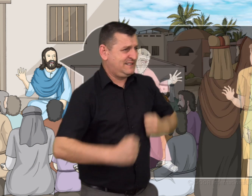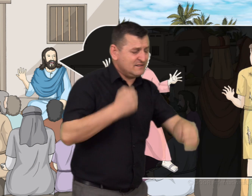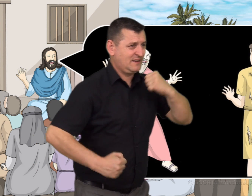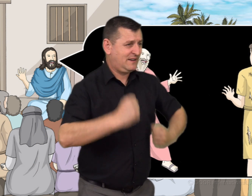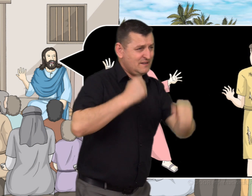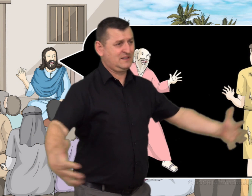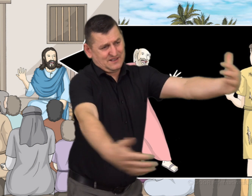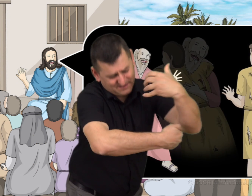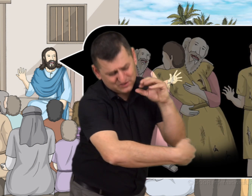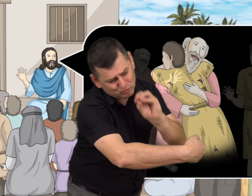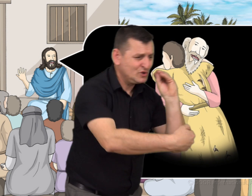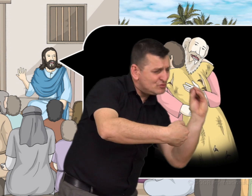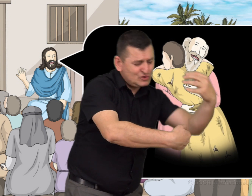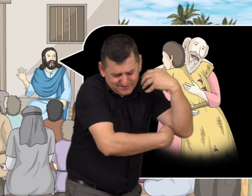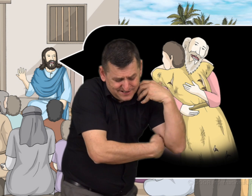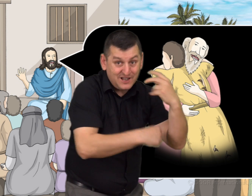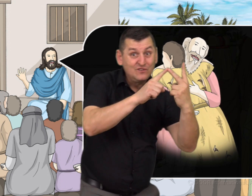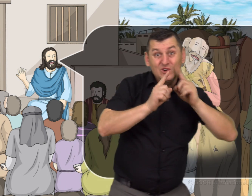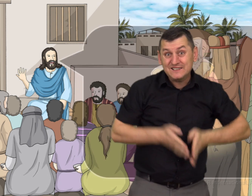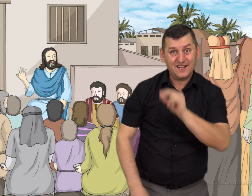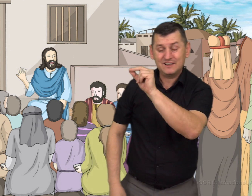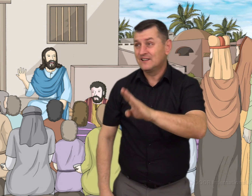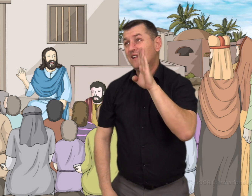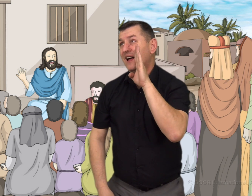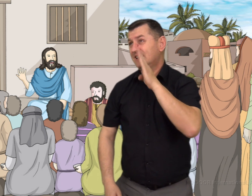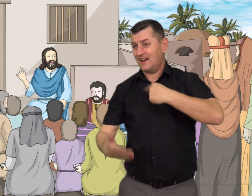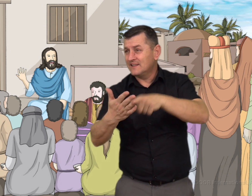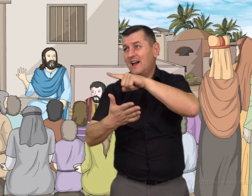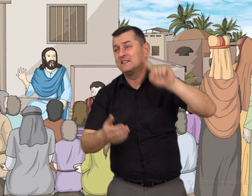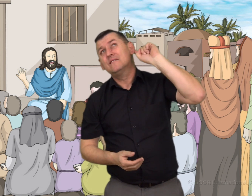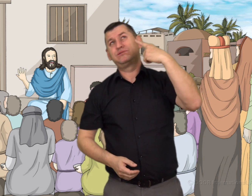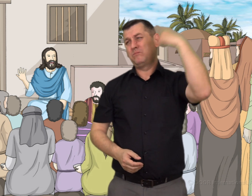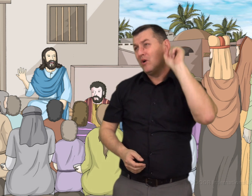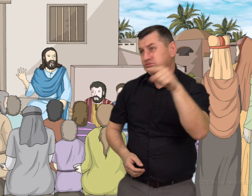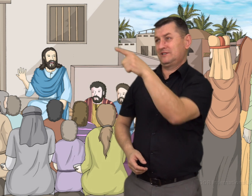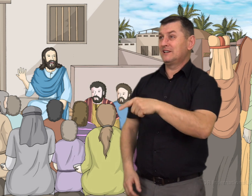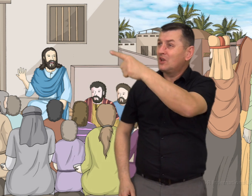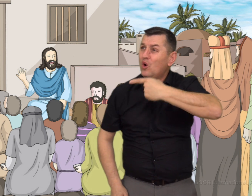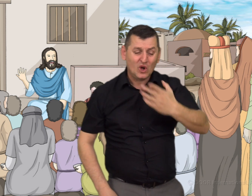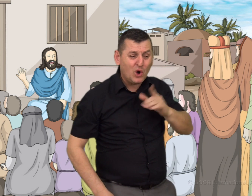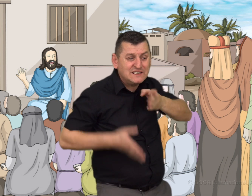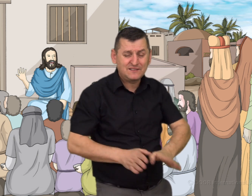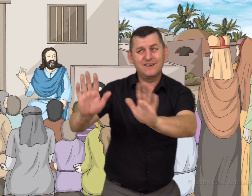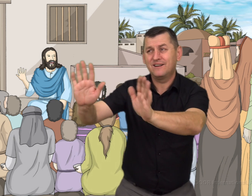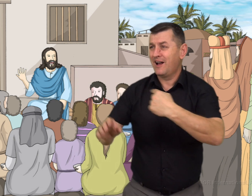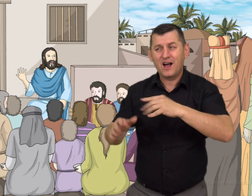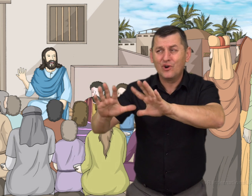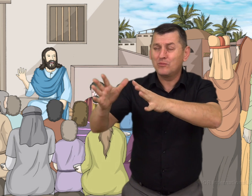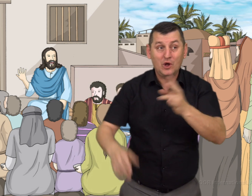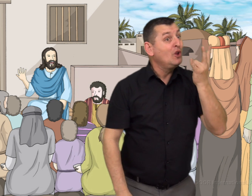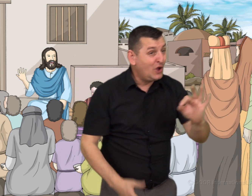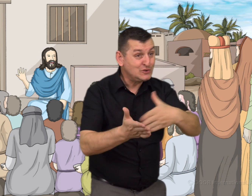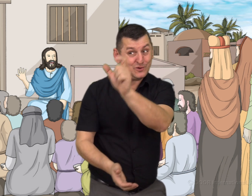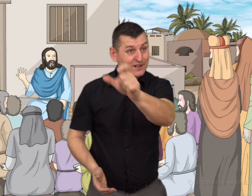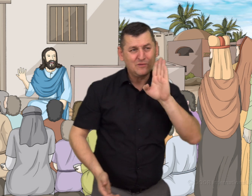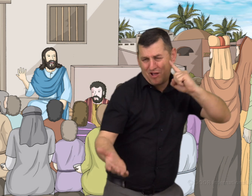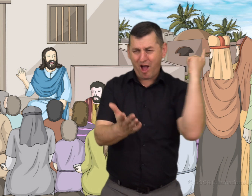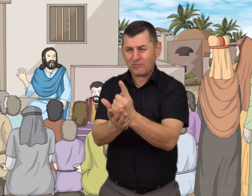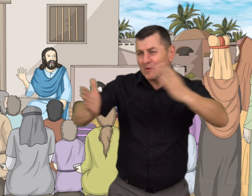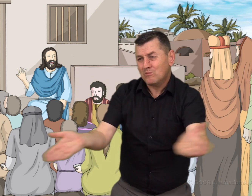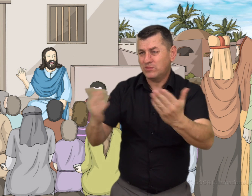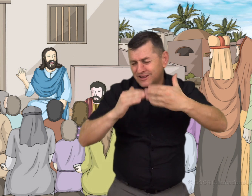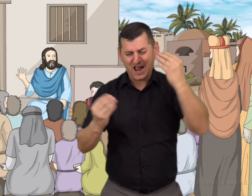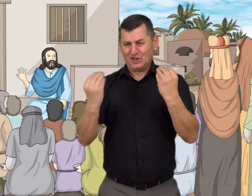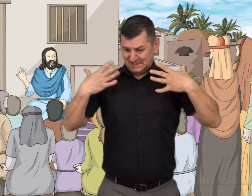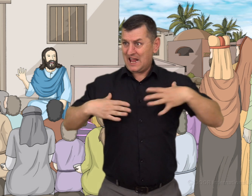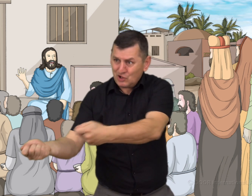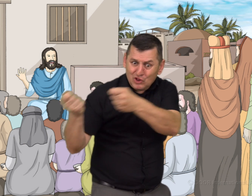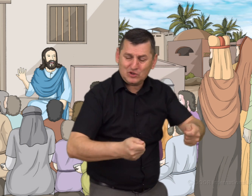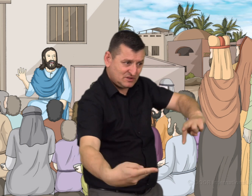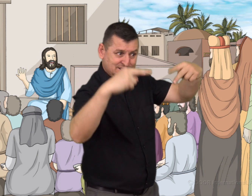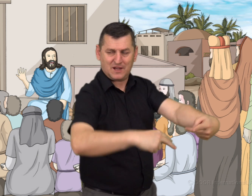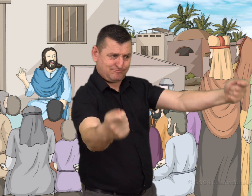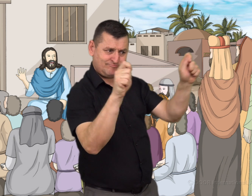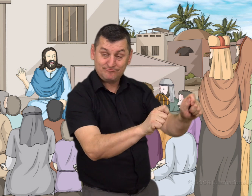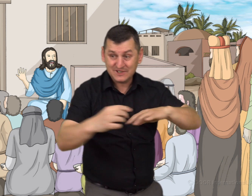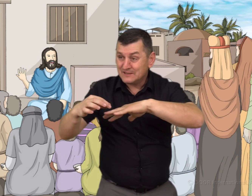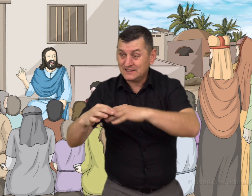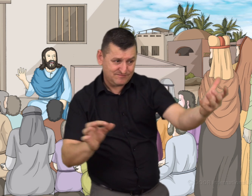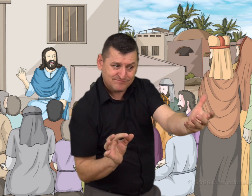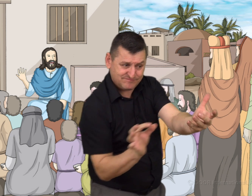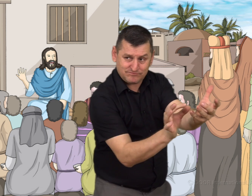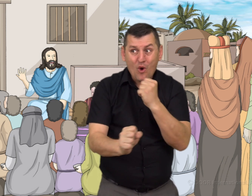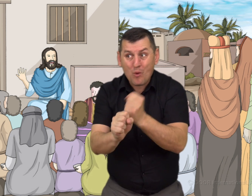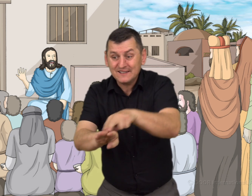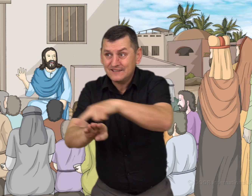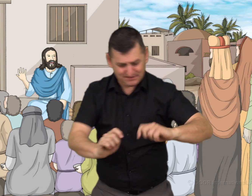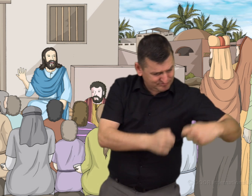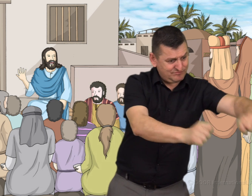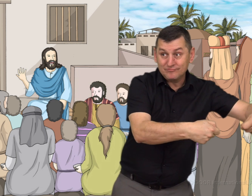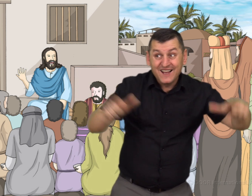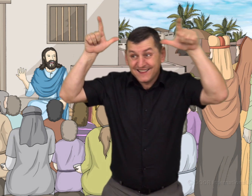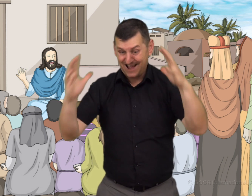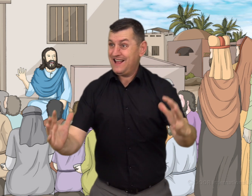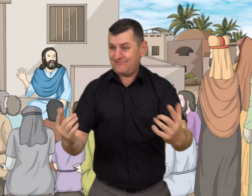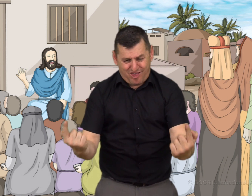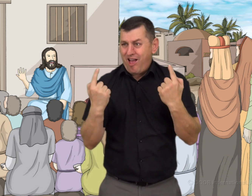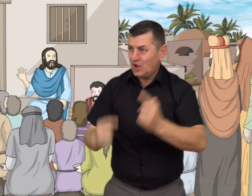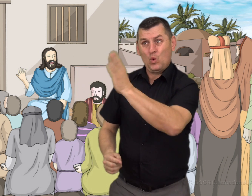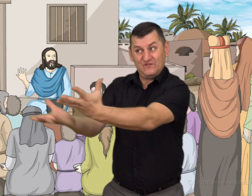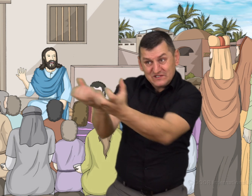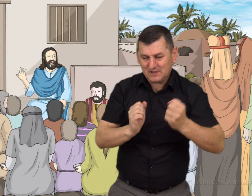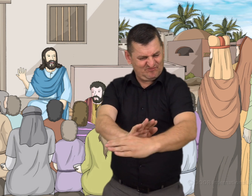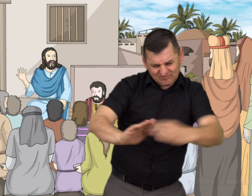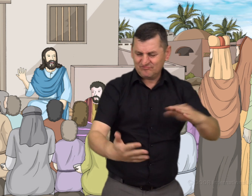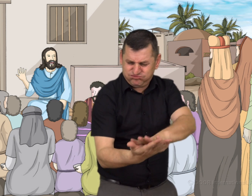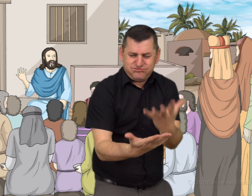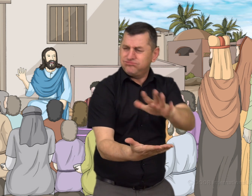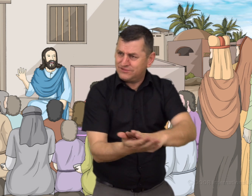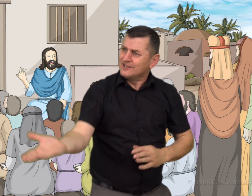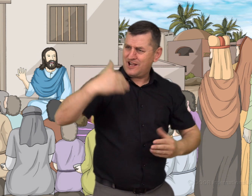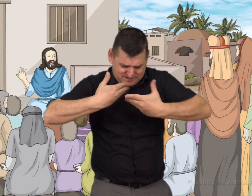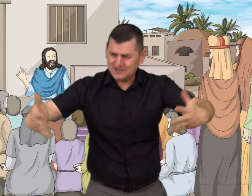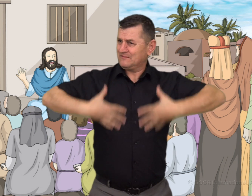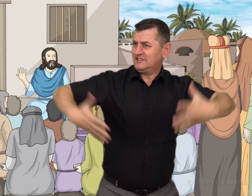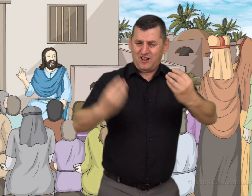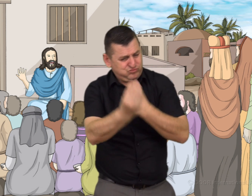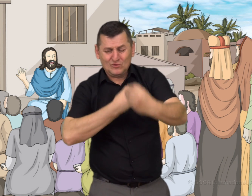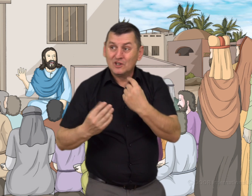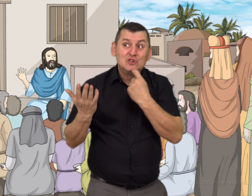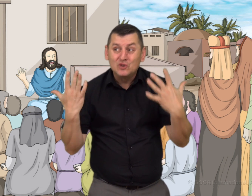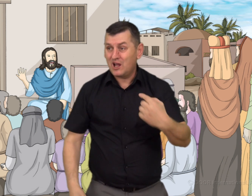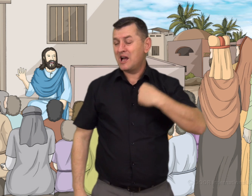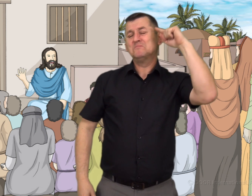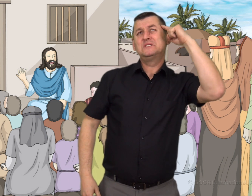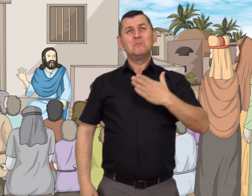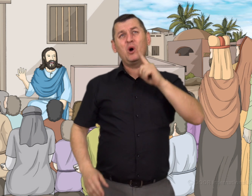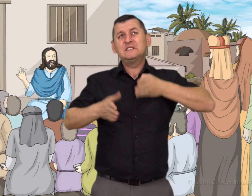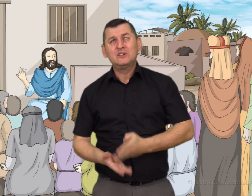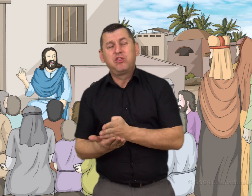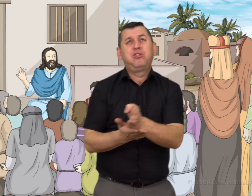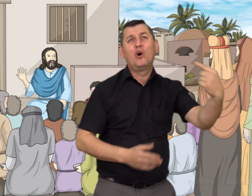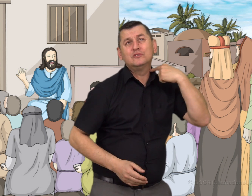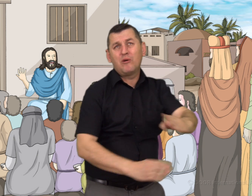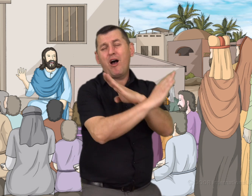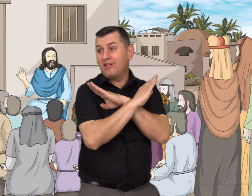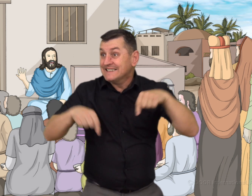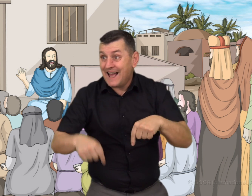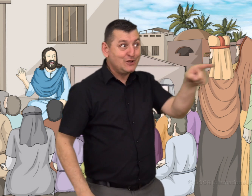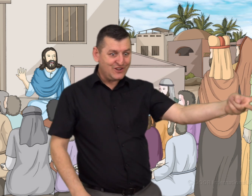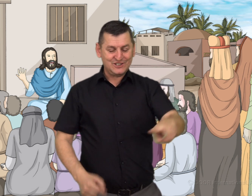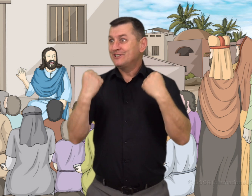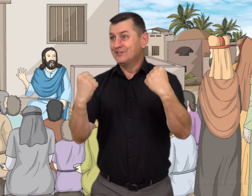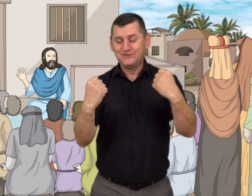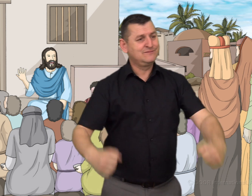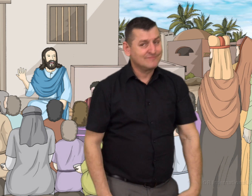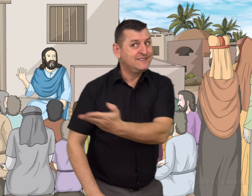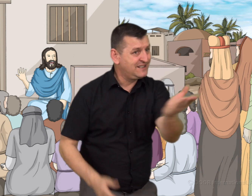He ran to his son, embraced him, and kissed him. The son declared, ‘Father, I have sinned against heaven and against you. I am no longer worthy to be called your son.’ But the father said to his servants, ‘Quick! Bring the best robe and put it on him. Put a ring on his finger and sandals on his feet. Bring the fattened calf and kill it.